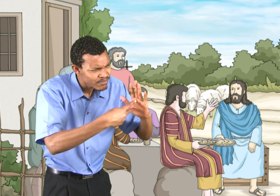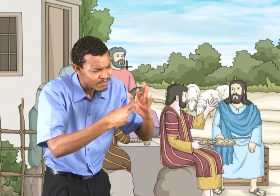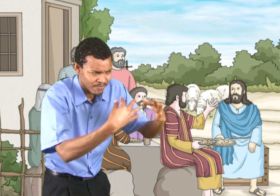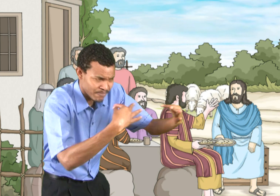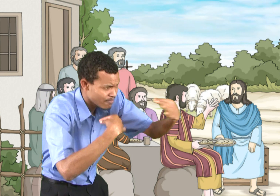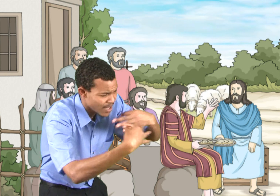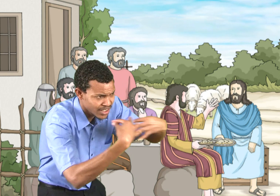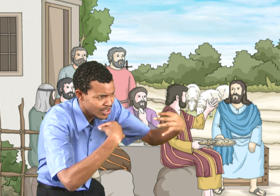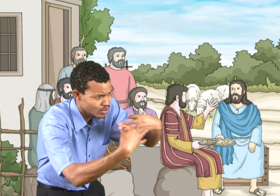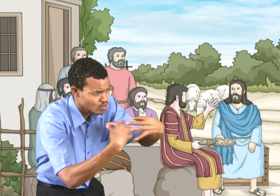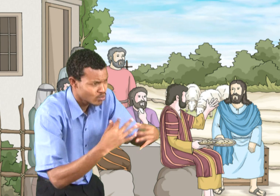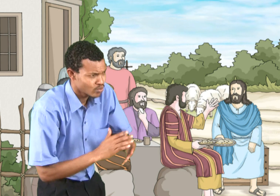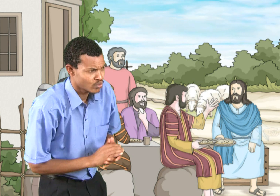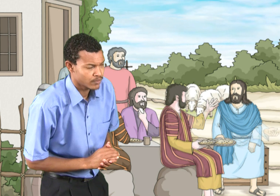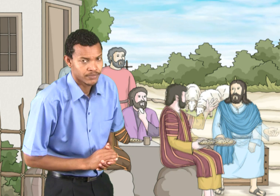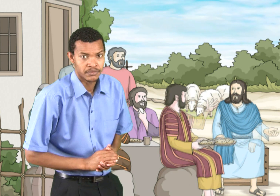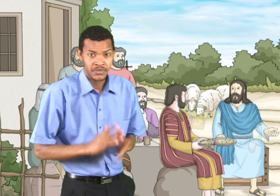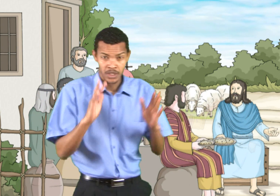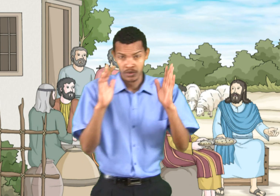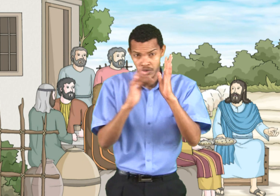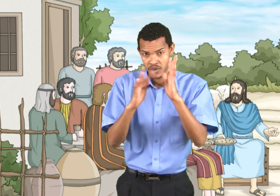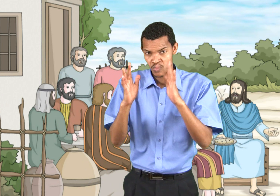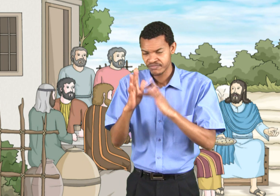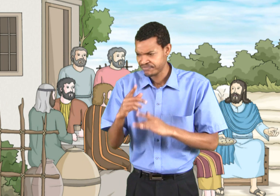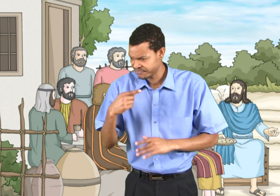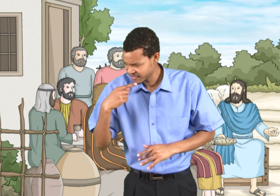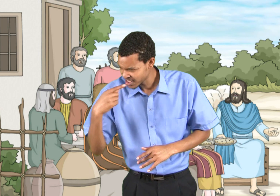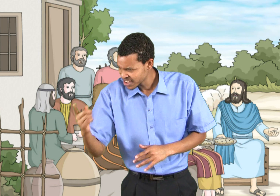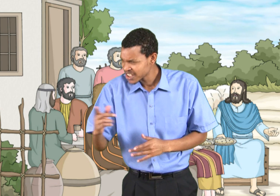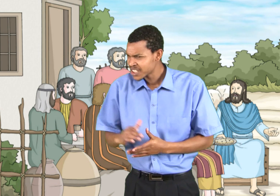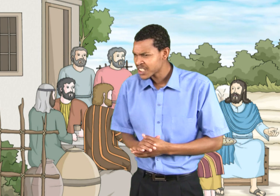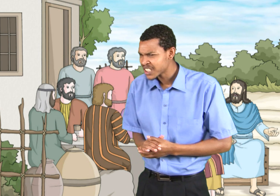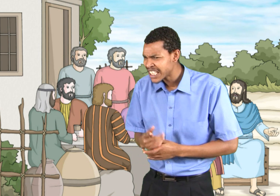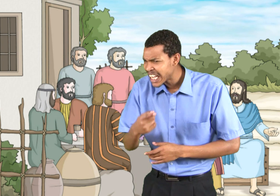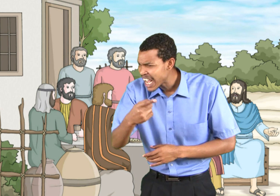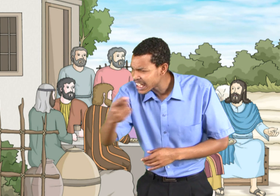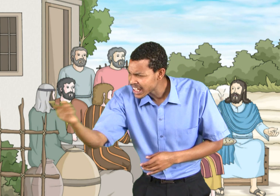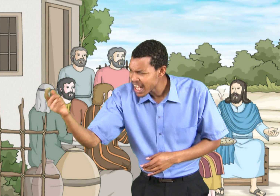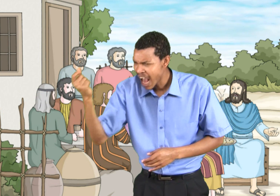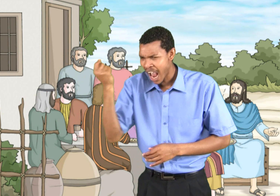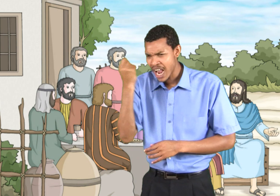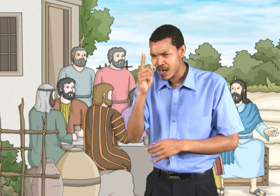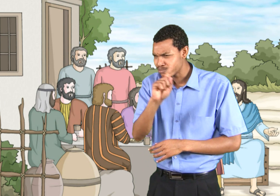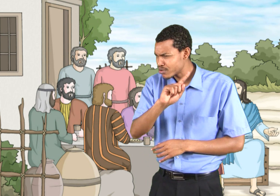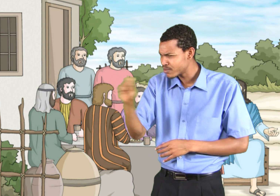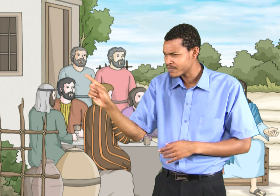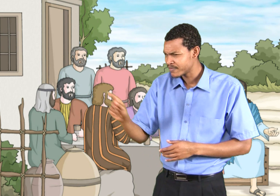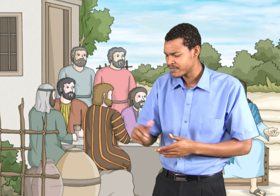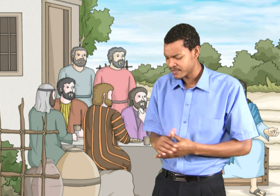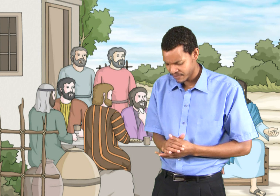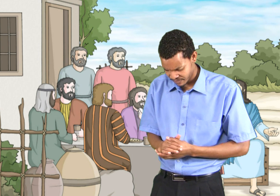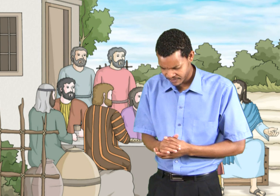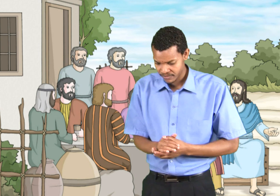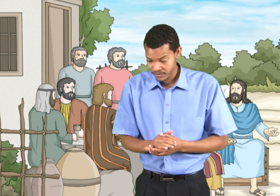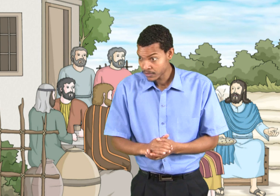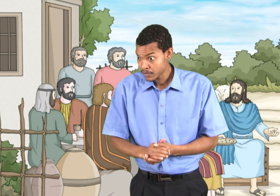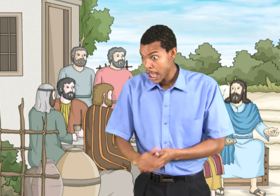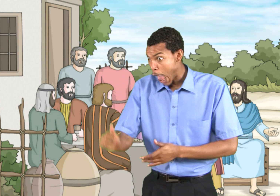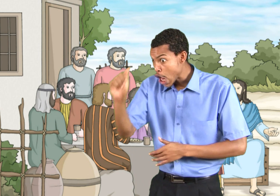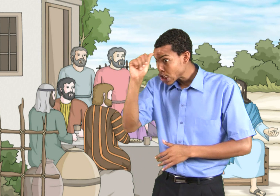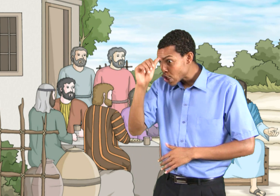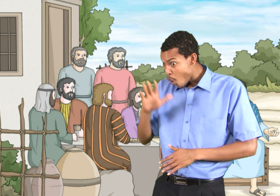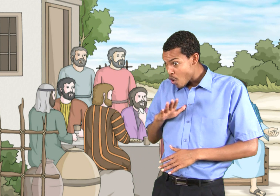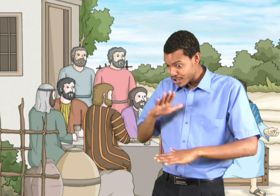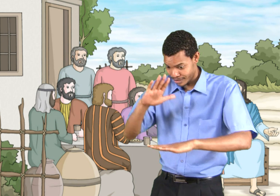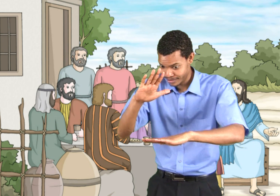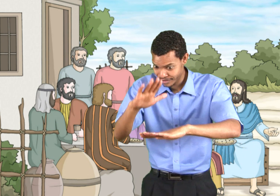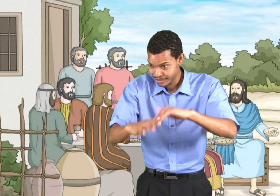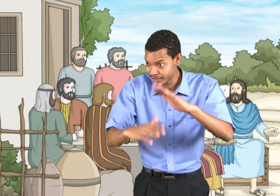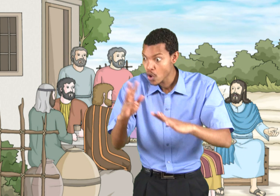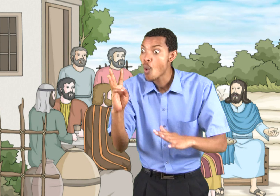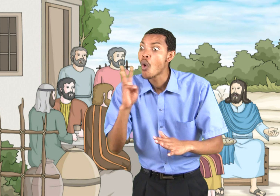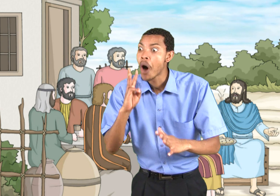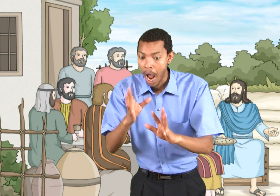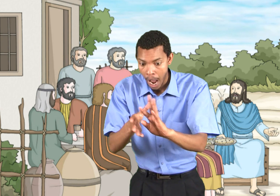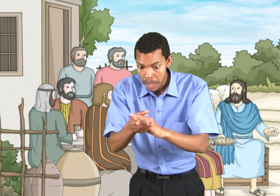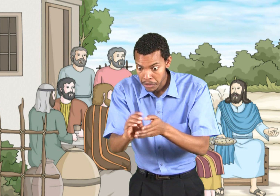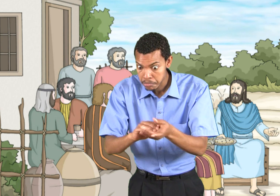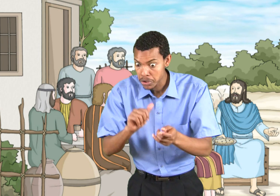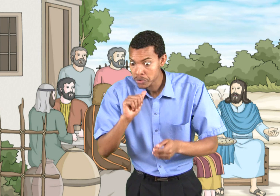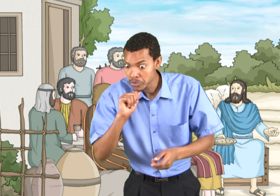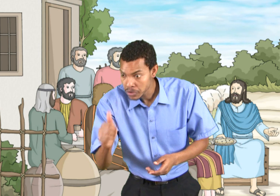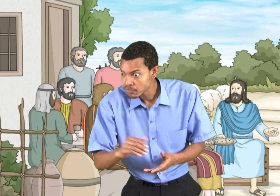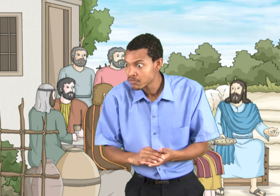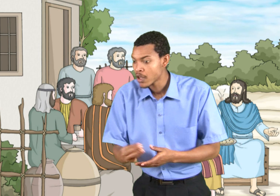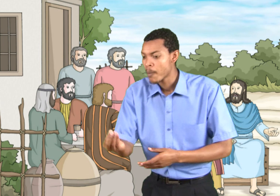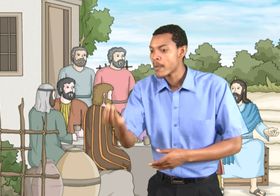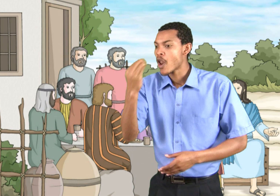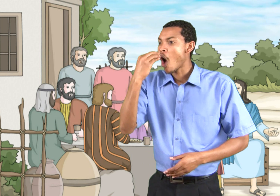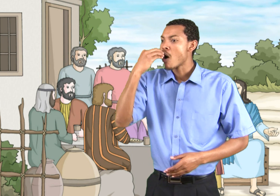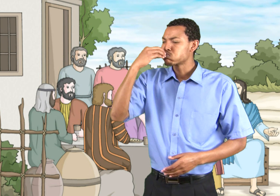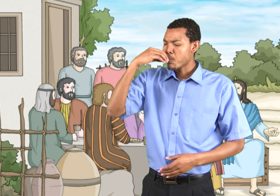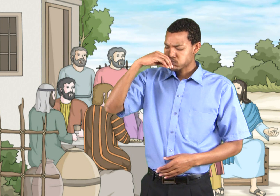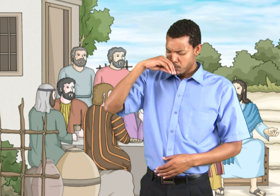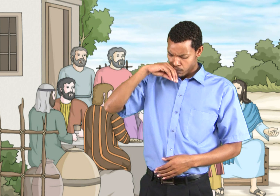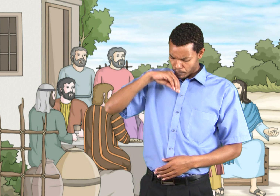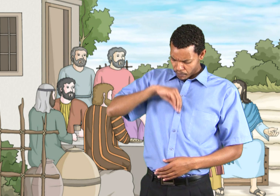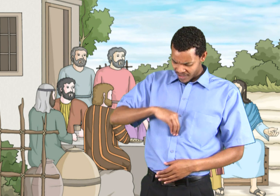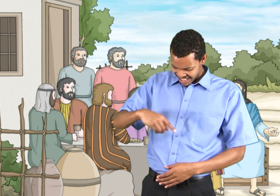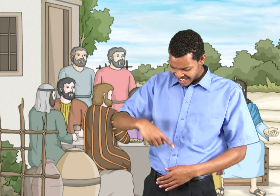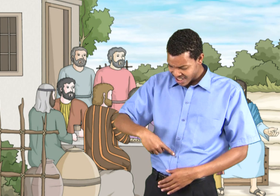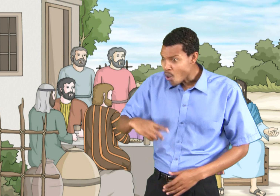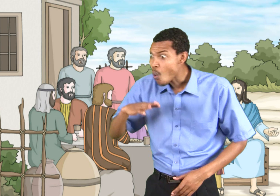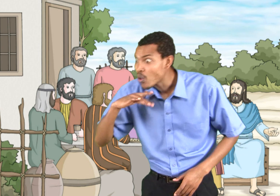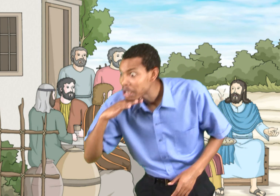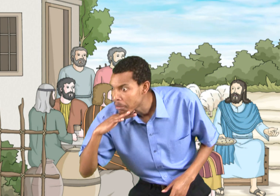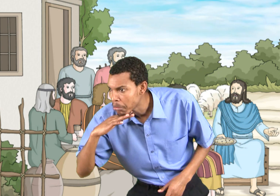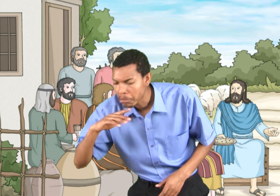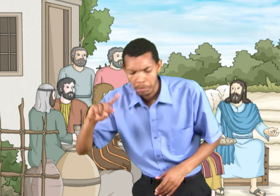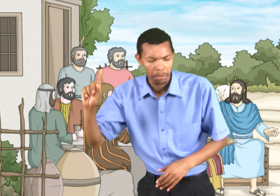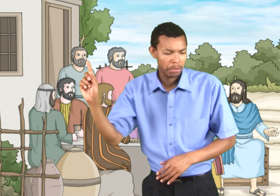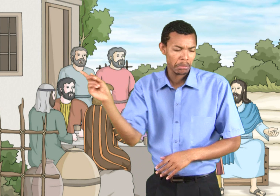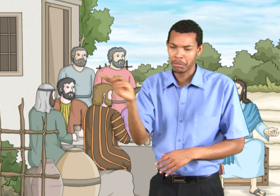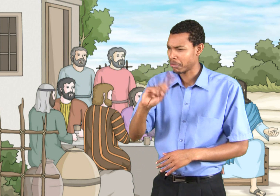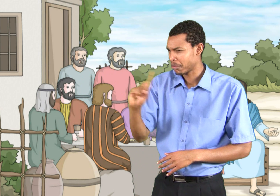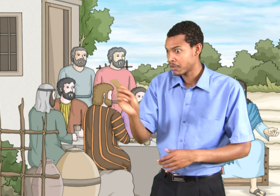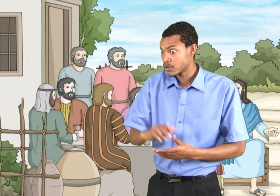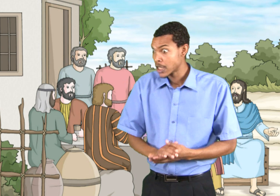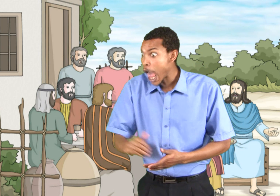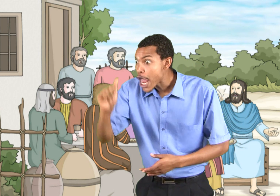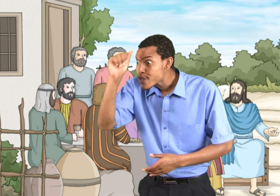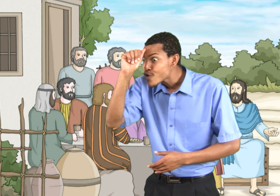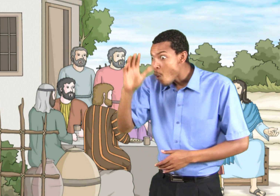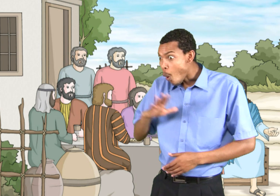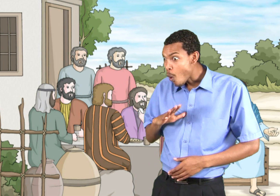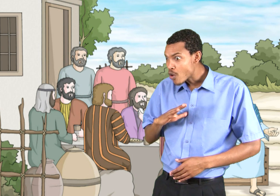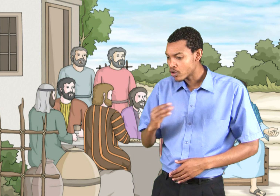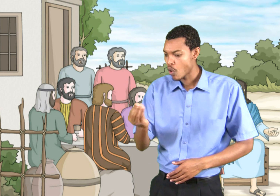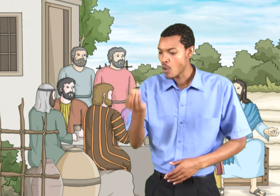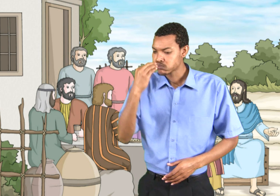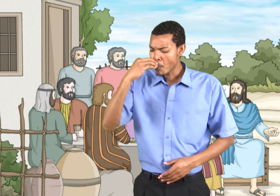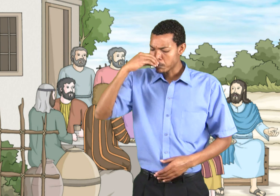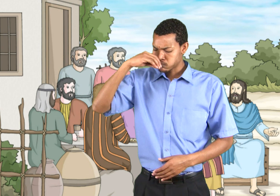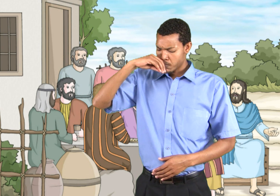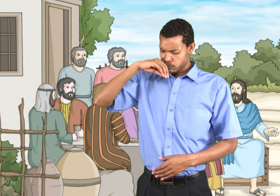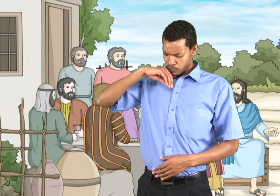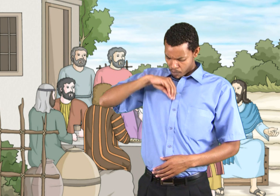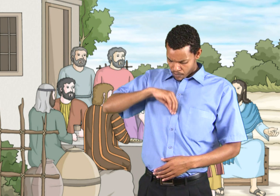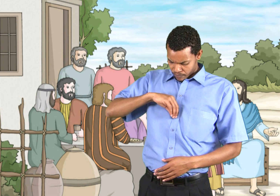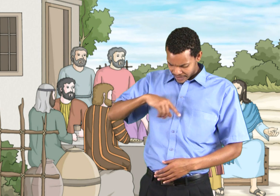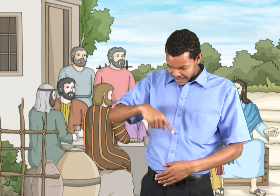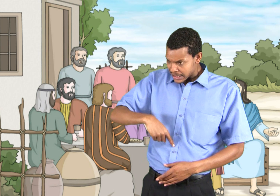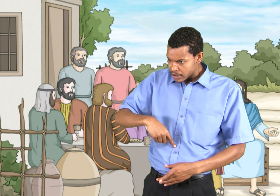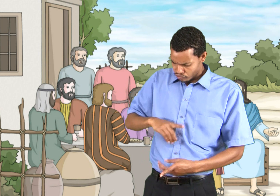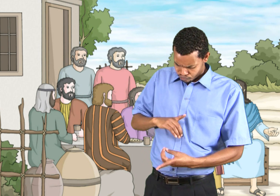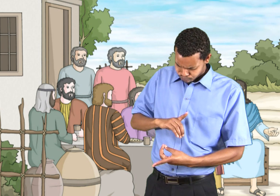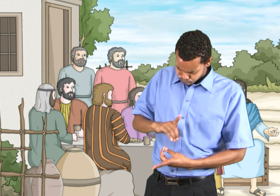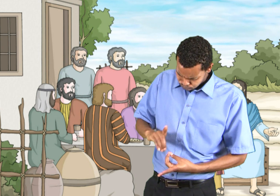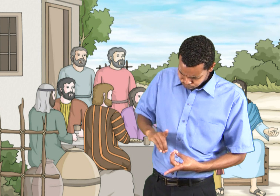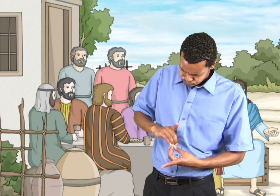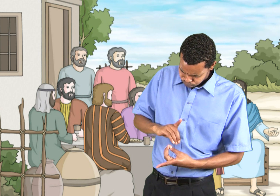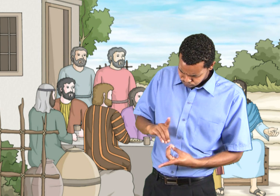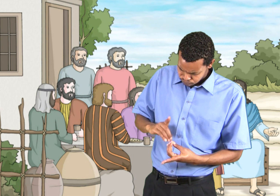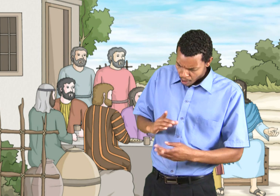“Do you not yet realize that whatever enters the mouth goes into the stomach and then is eliminated?